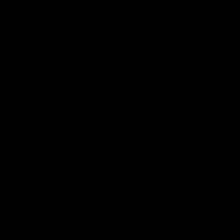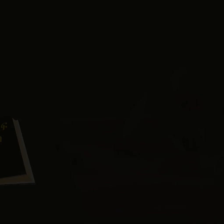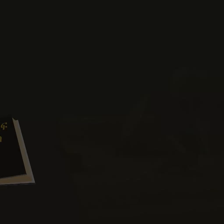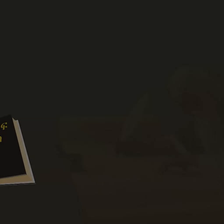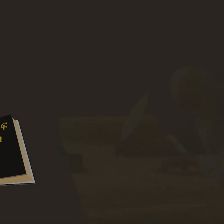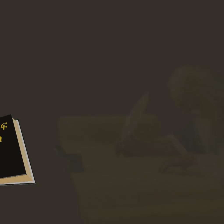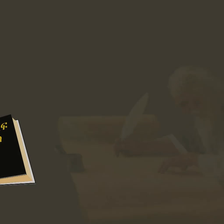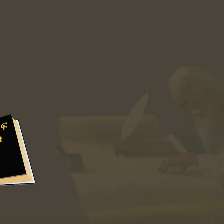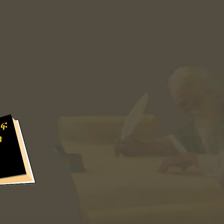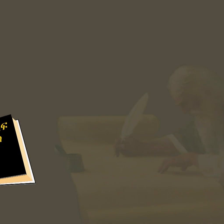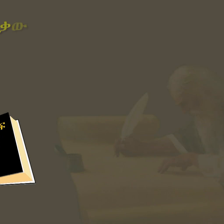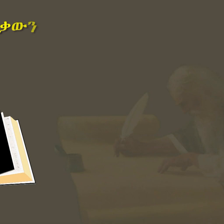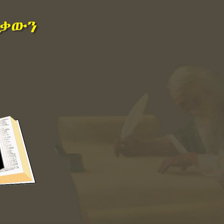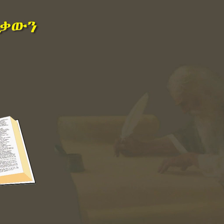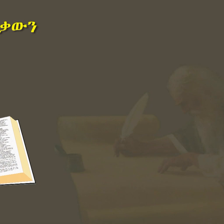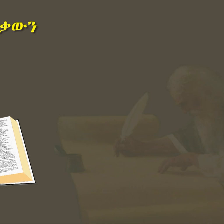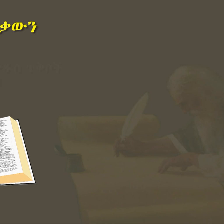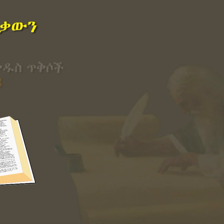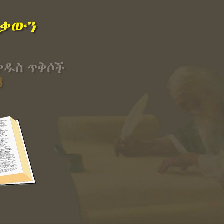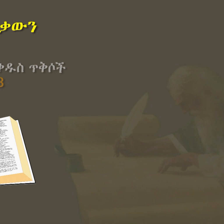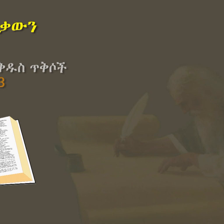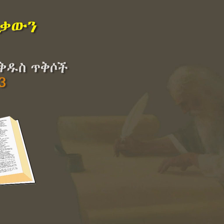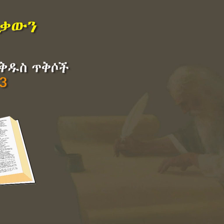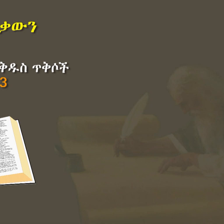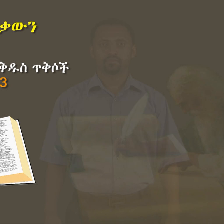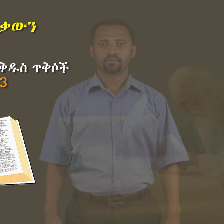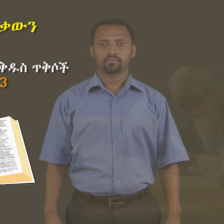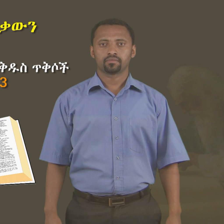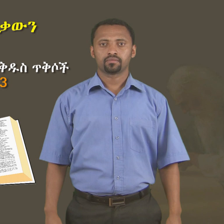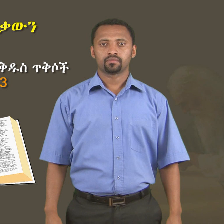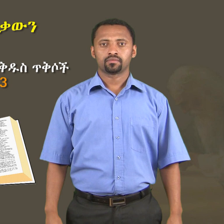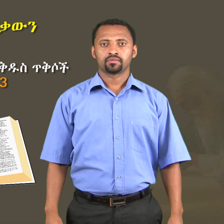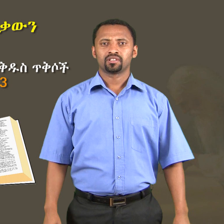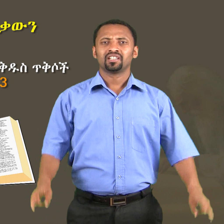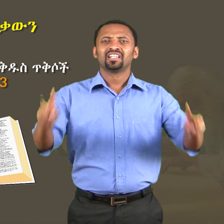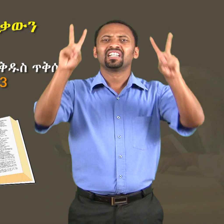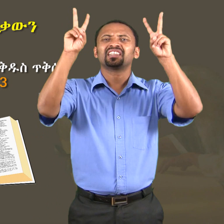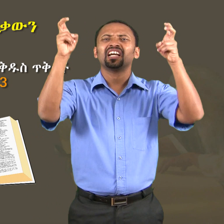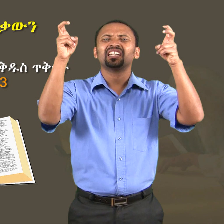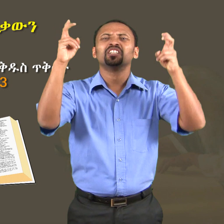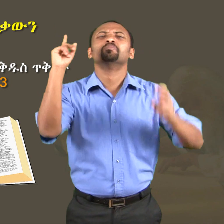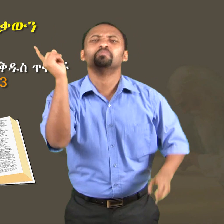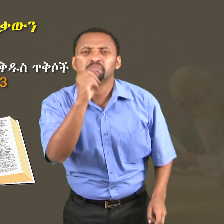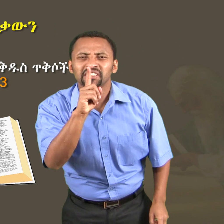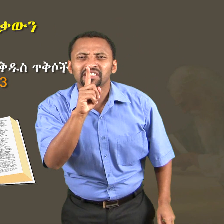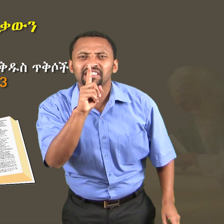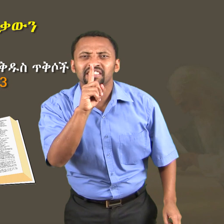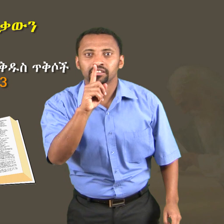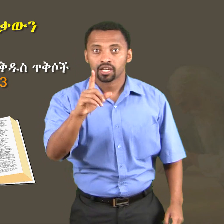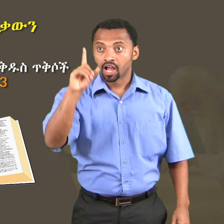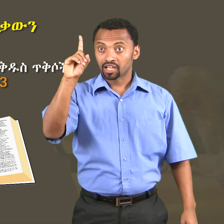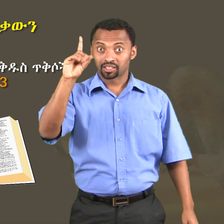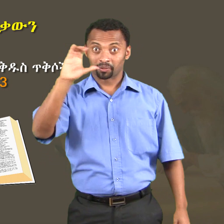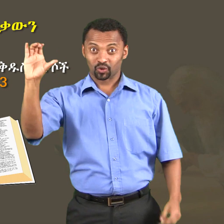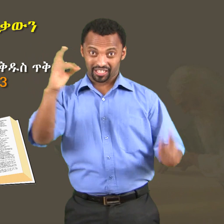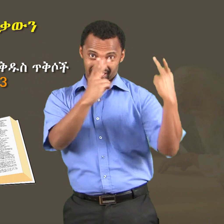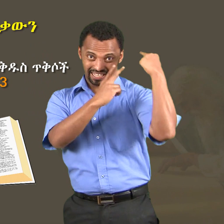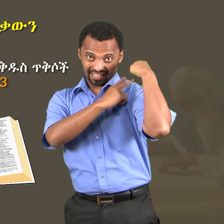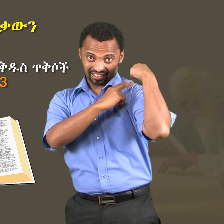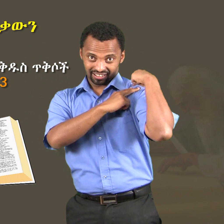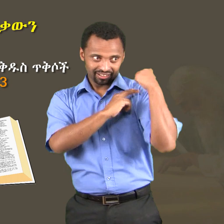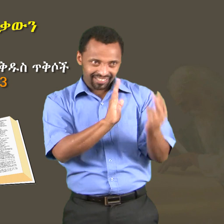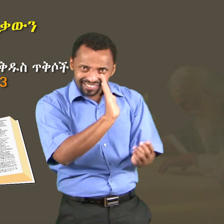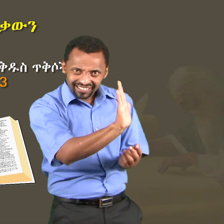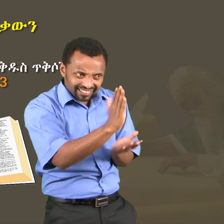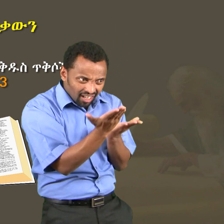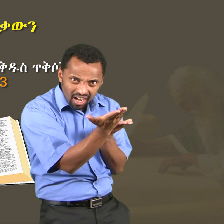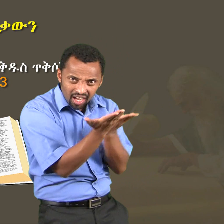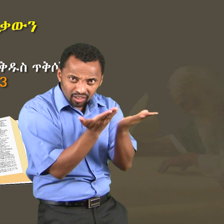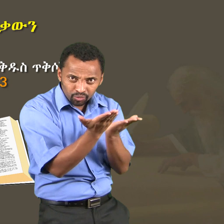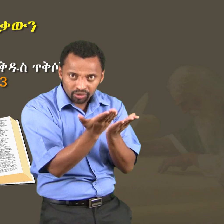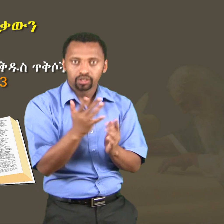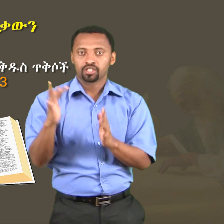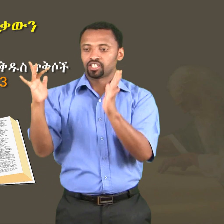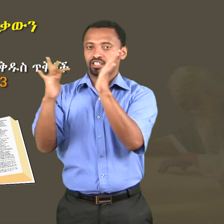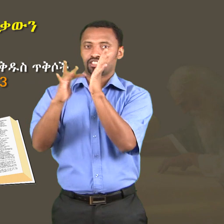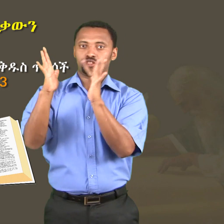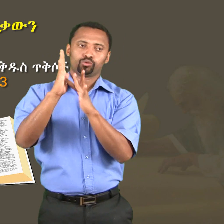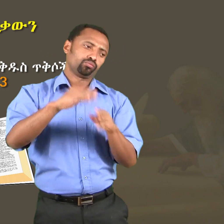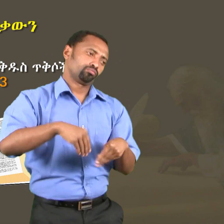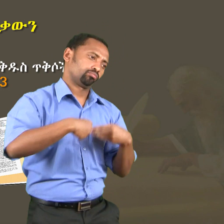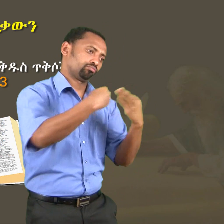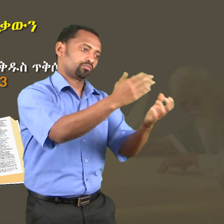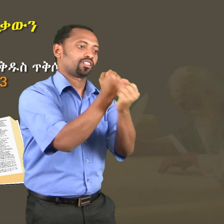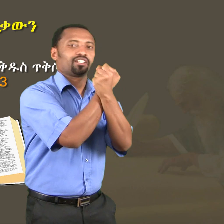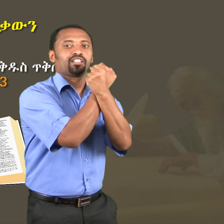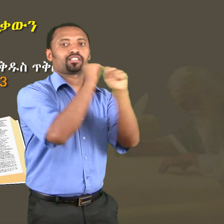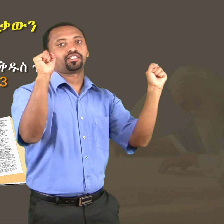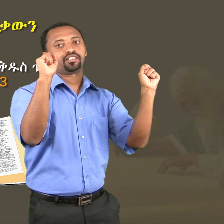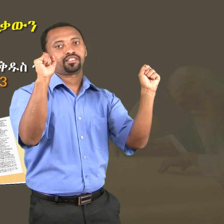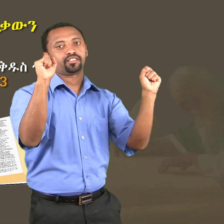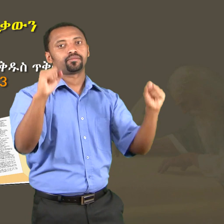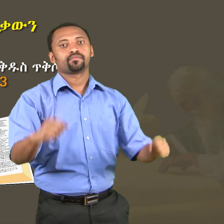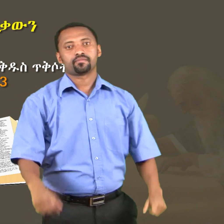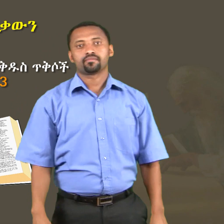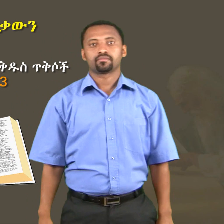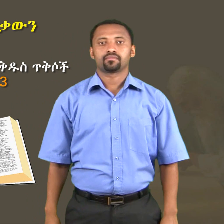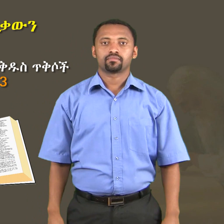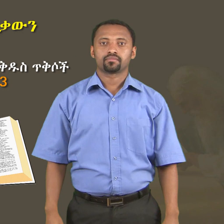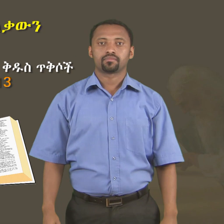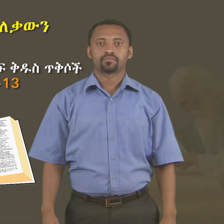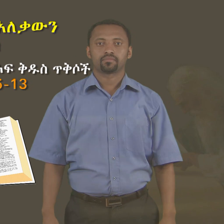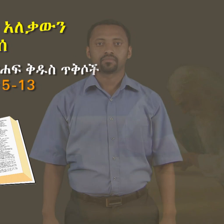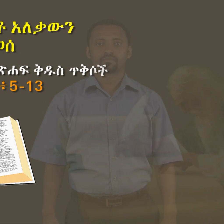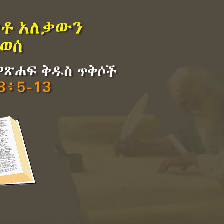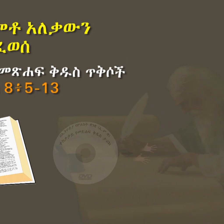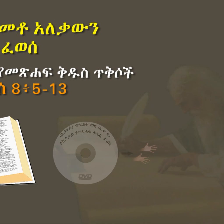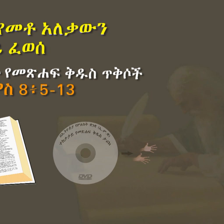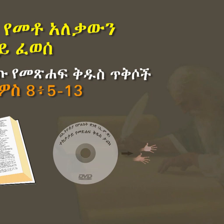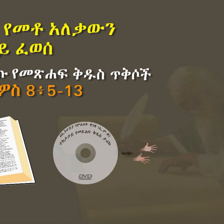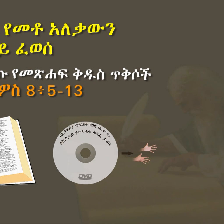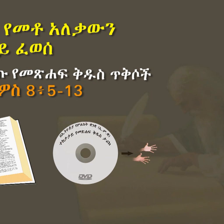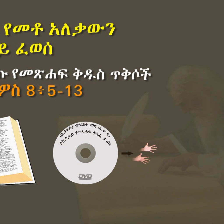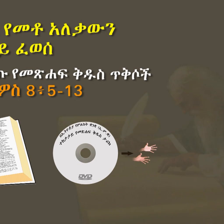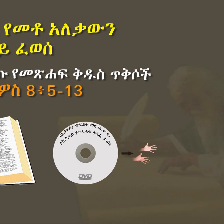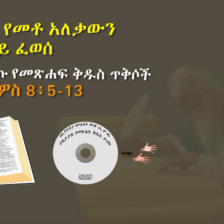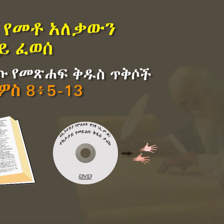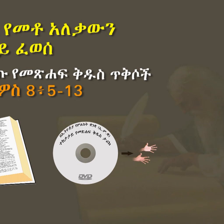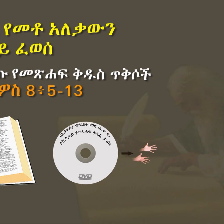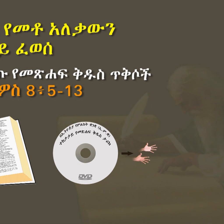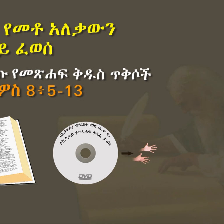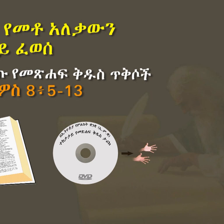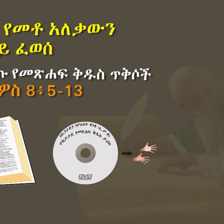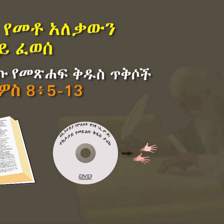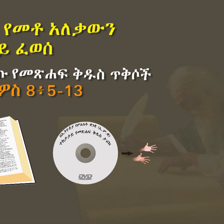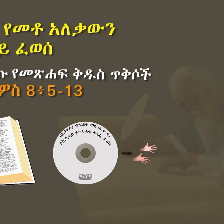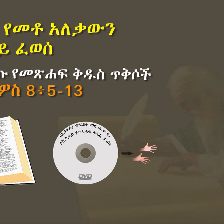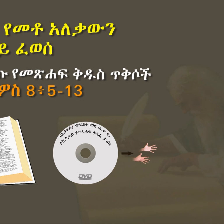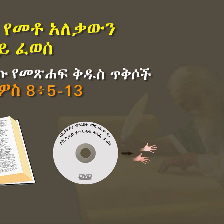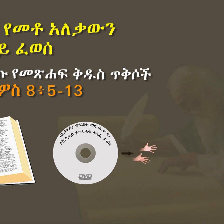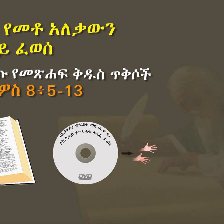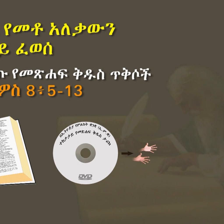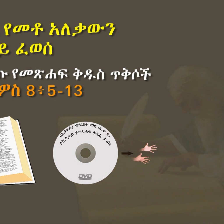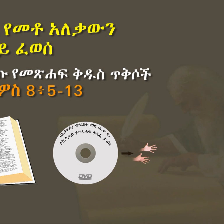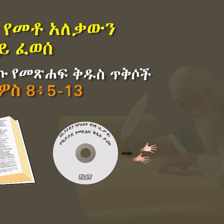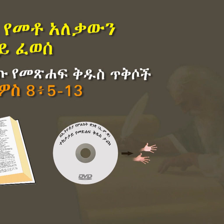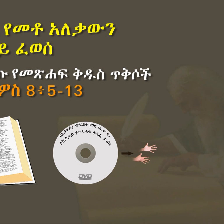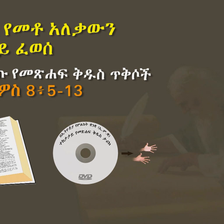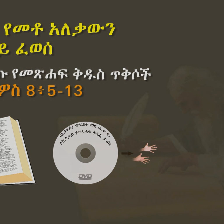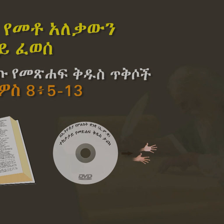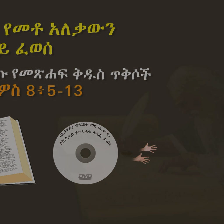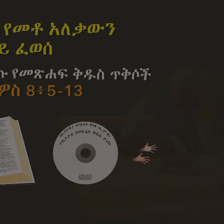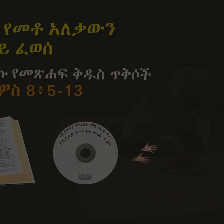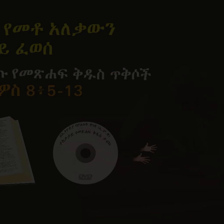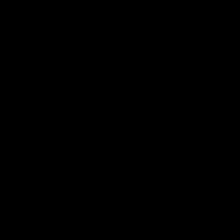Jesus heals a Roman centurion's servant